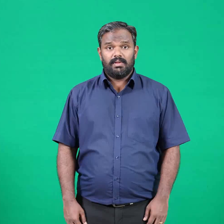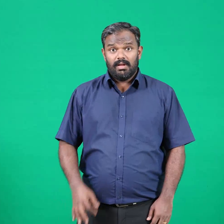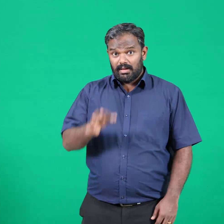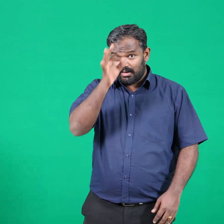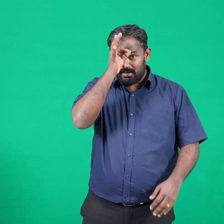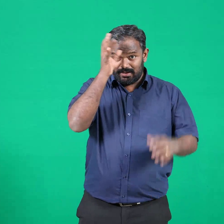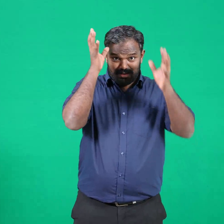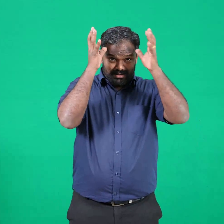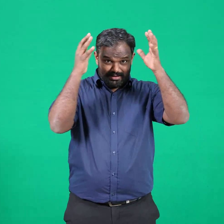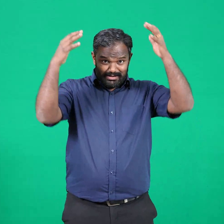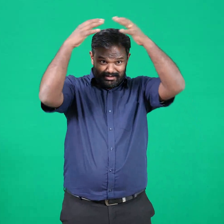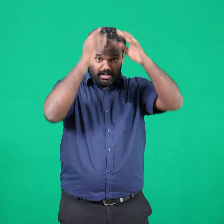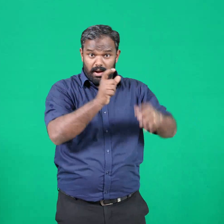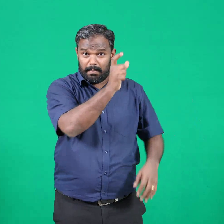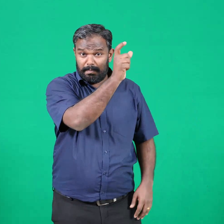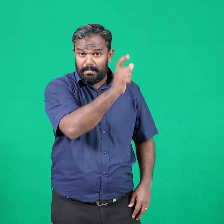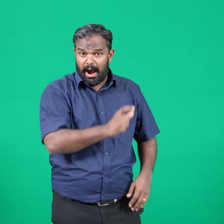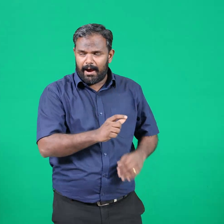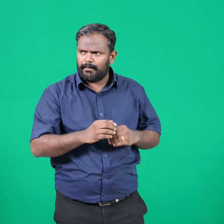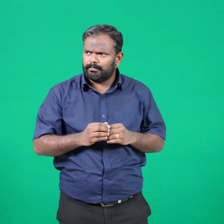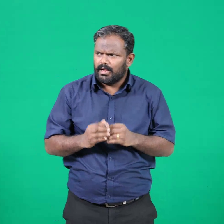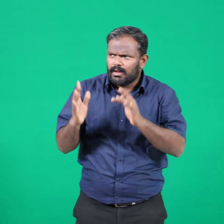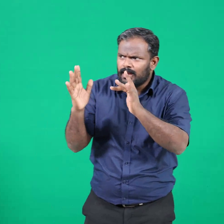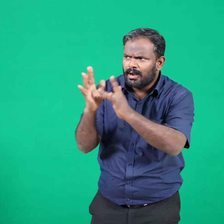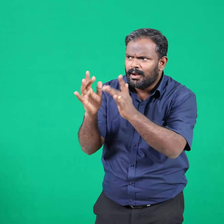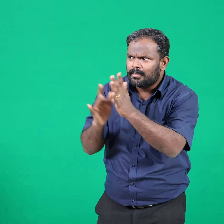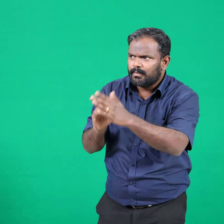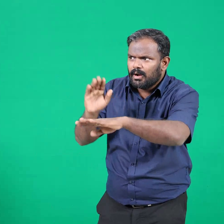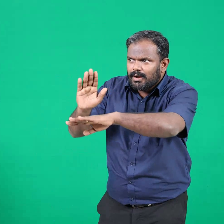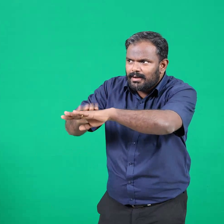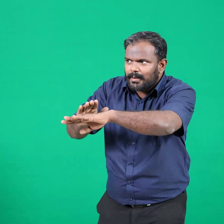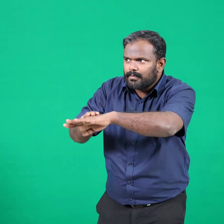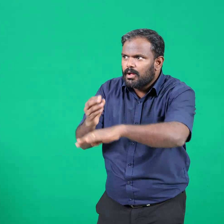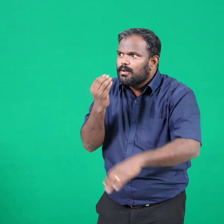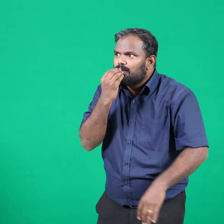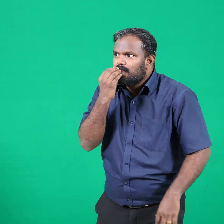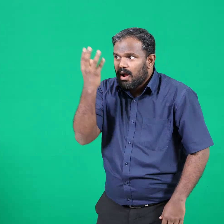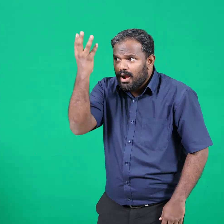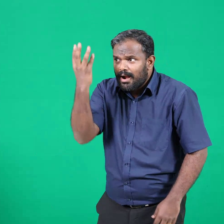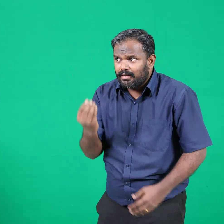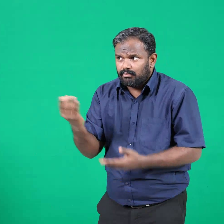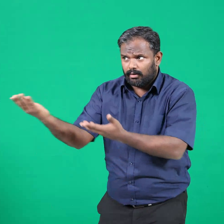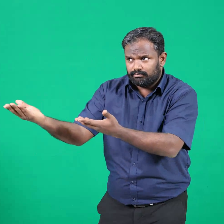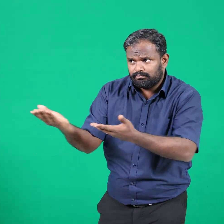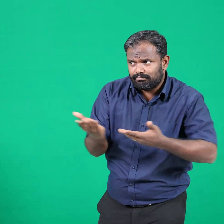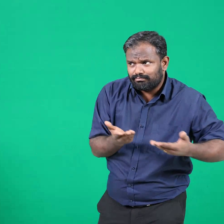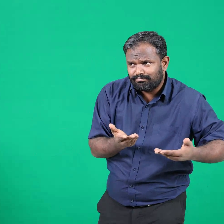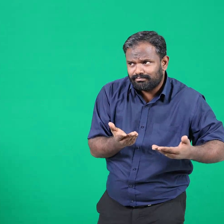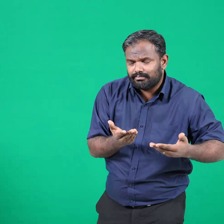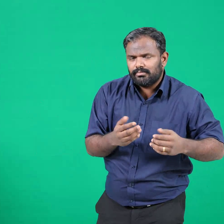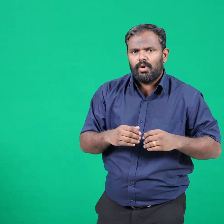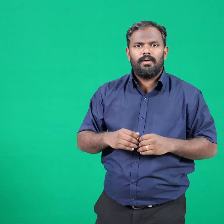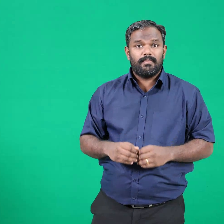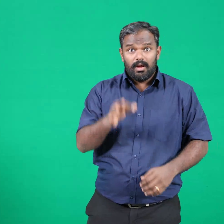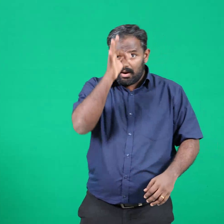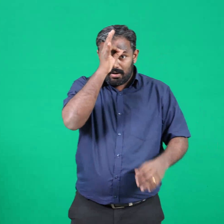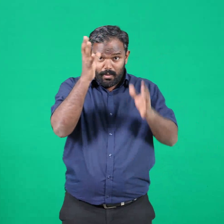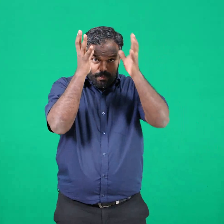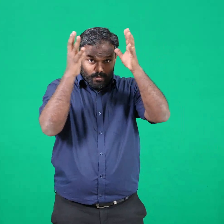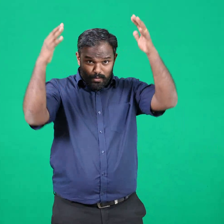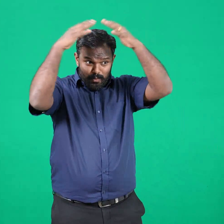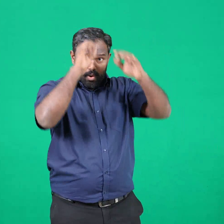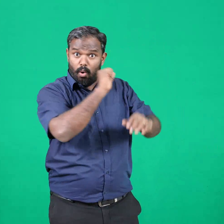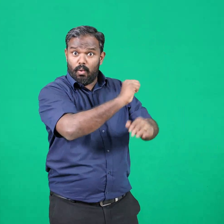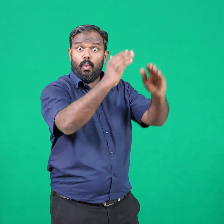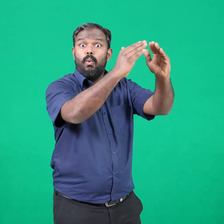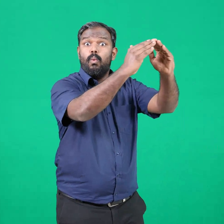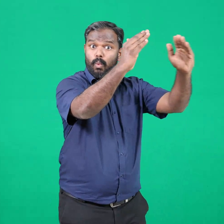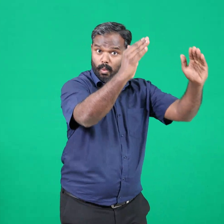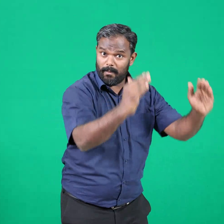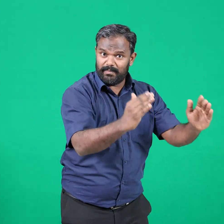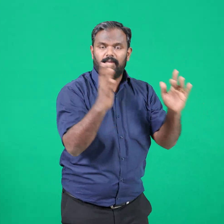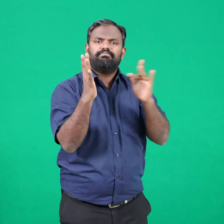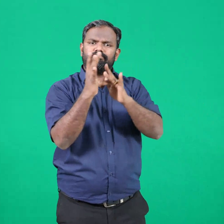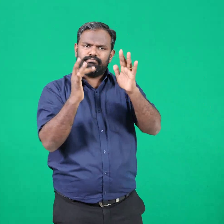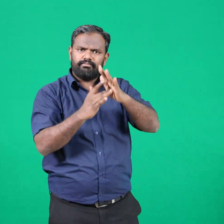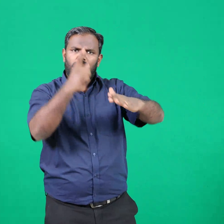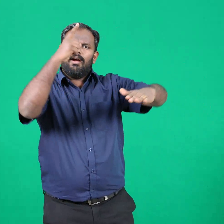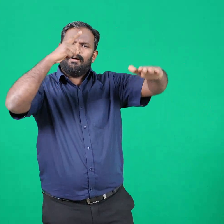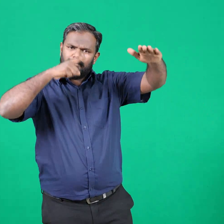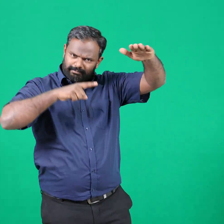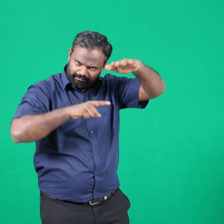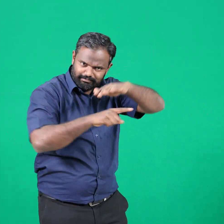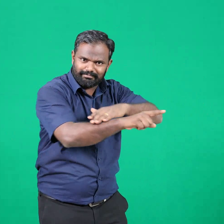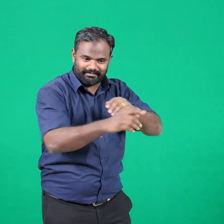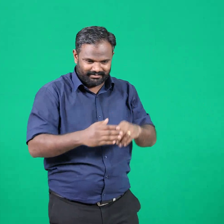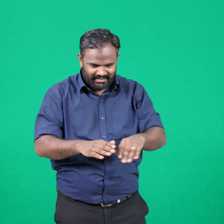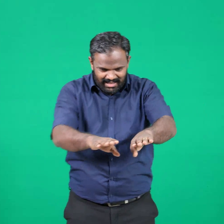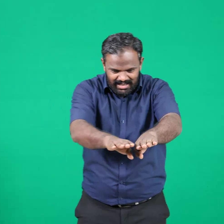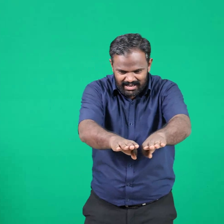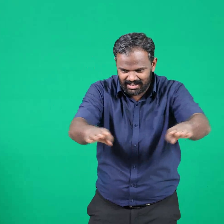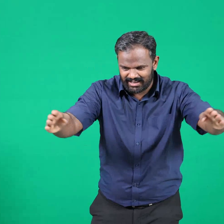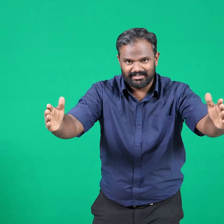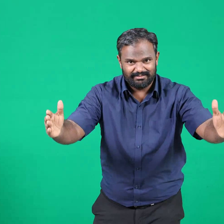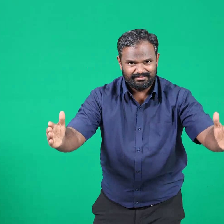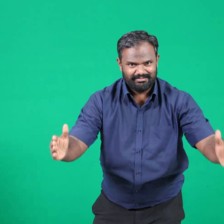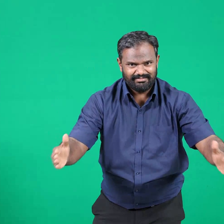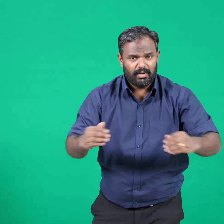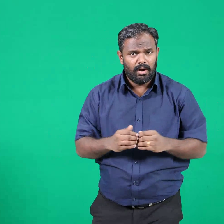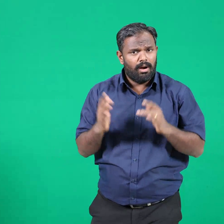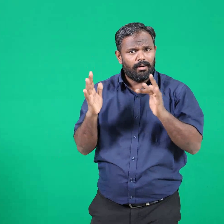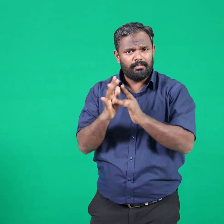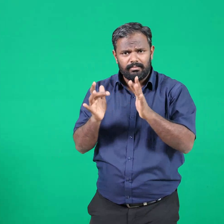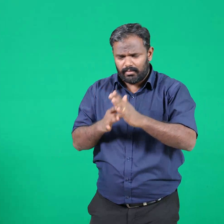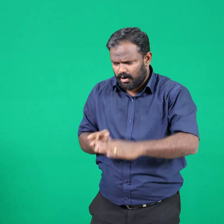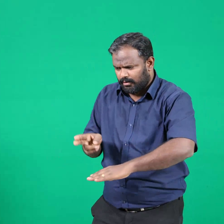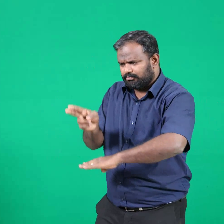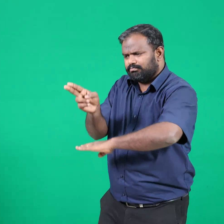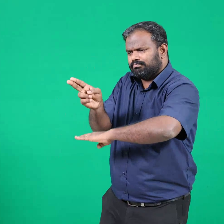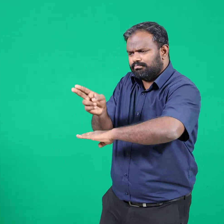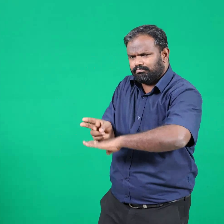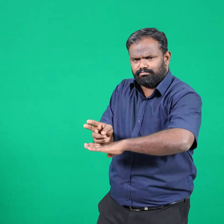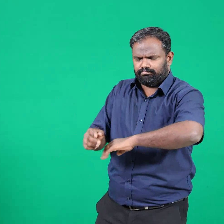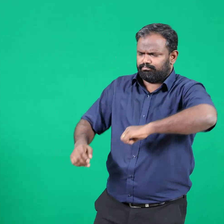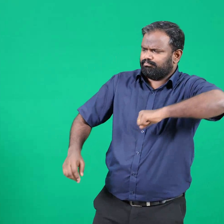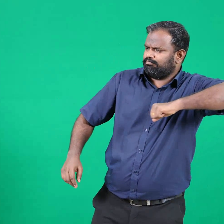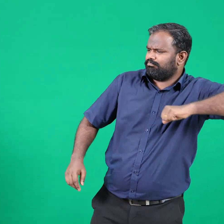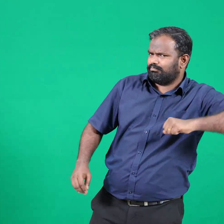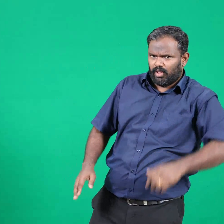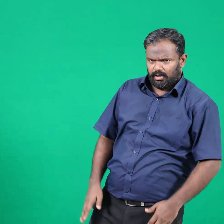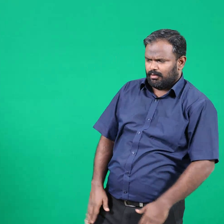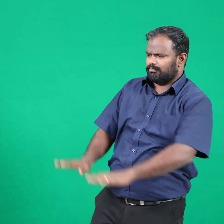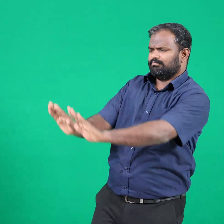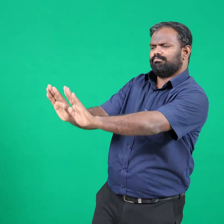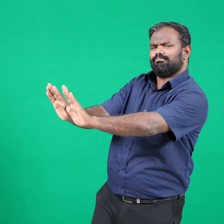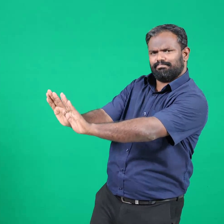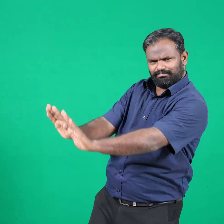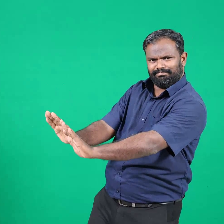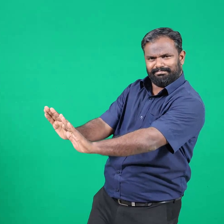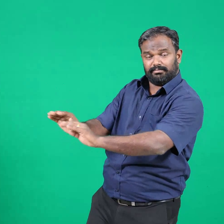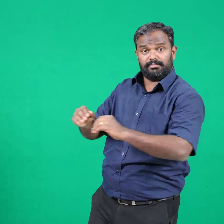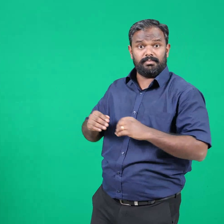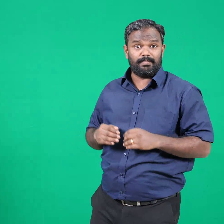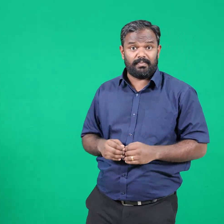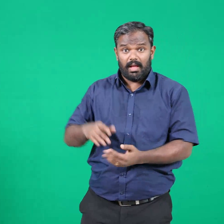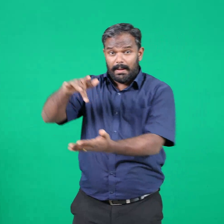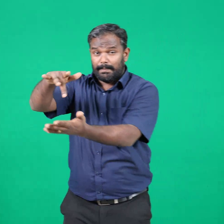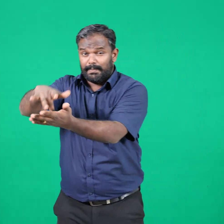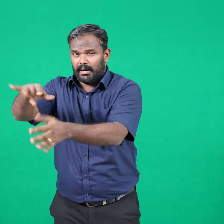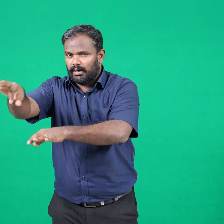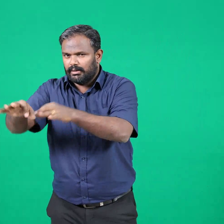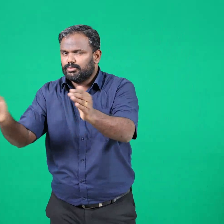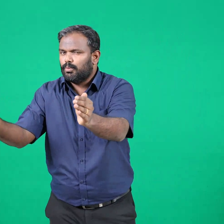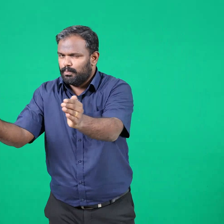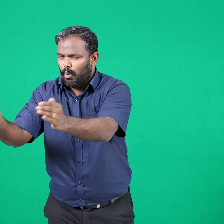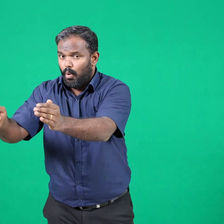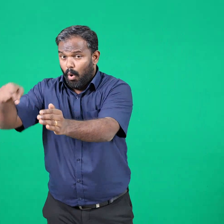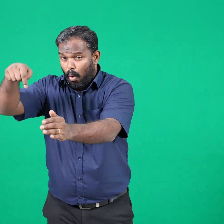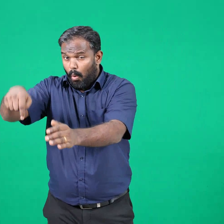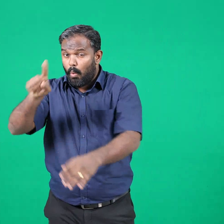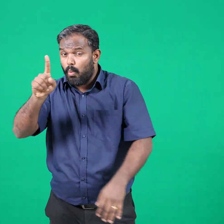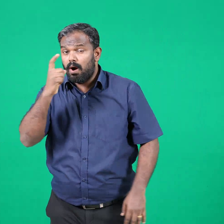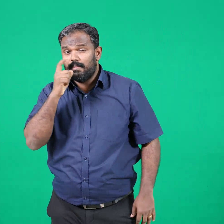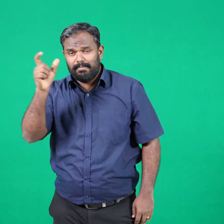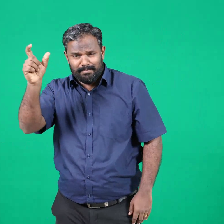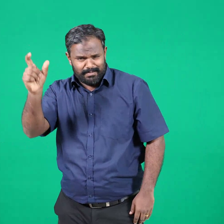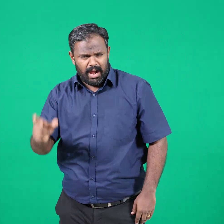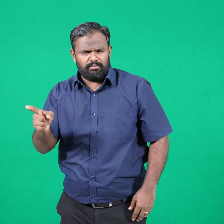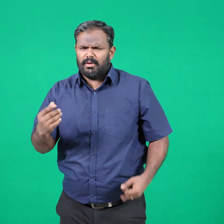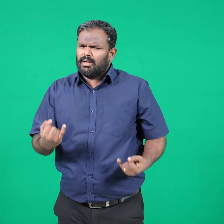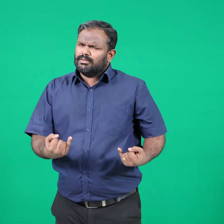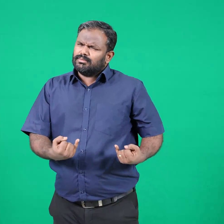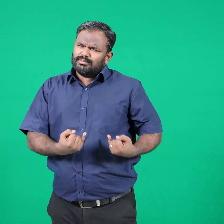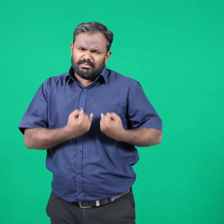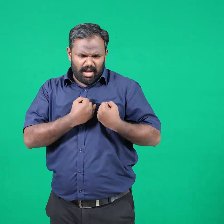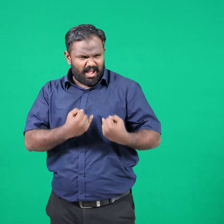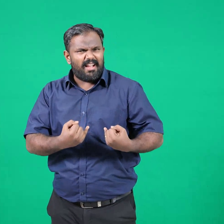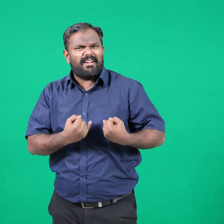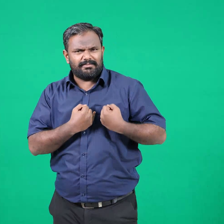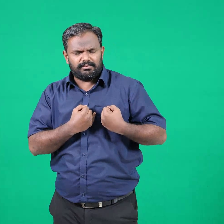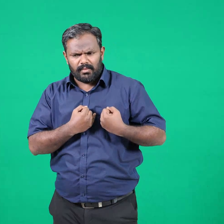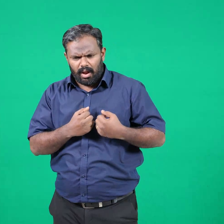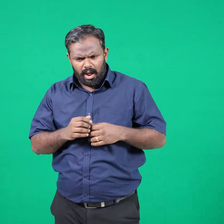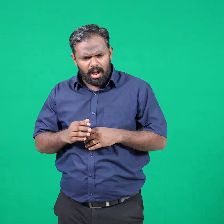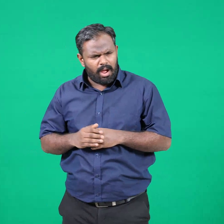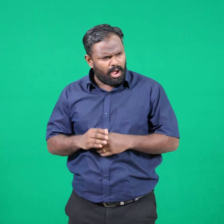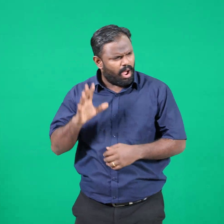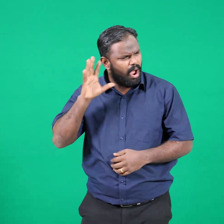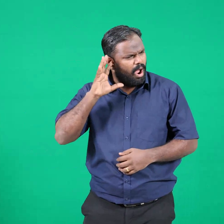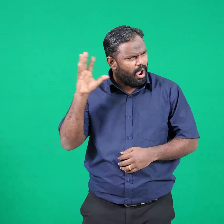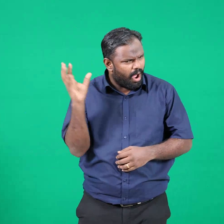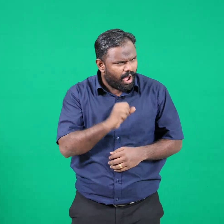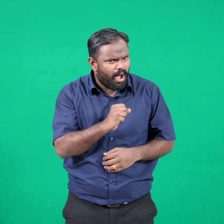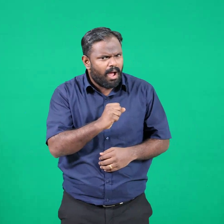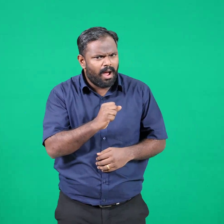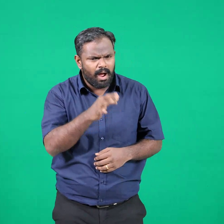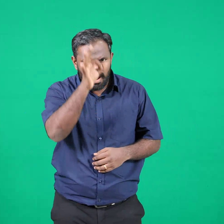Then one of the Pharisees invited Jesus to eat with him, and He entered the Pharisee's house and reclined at the table.